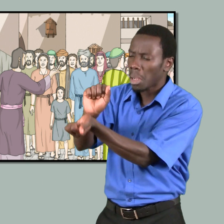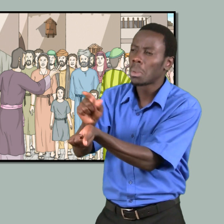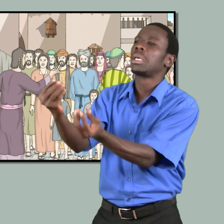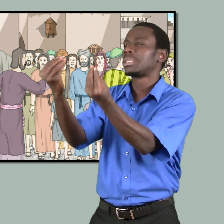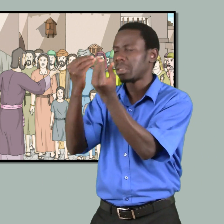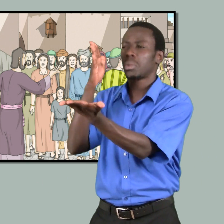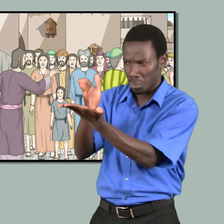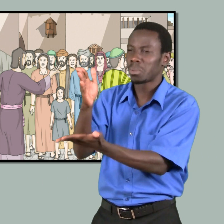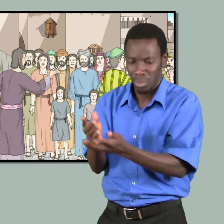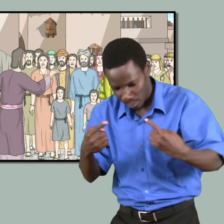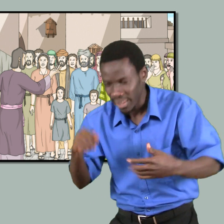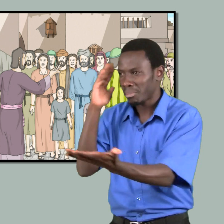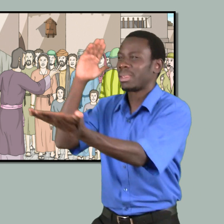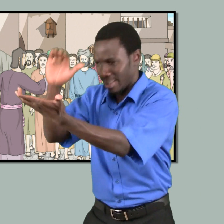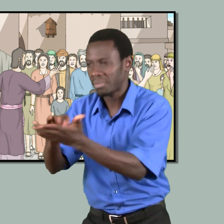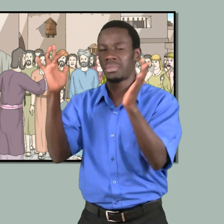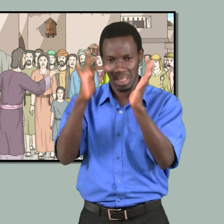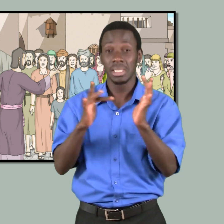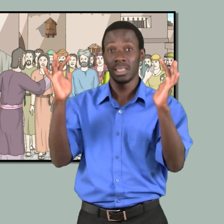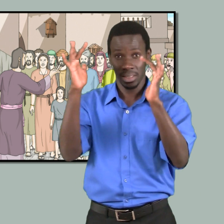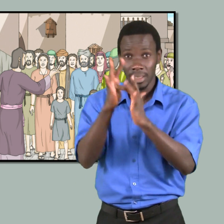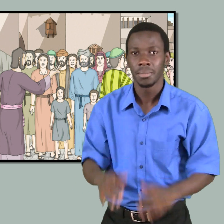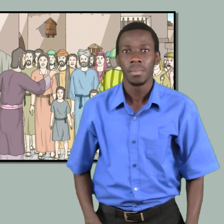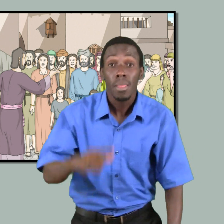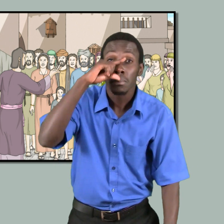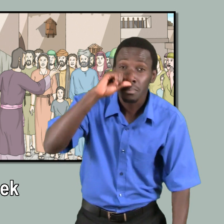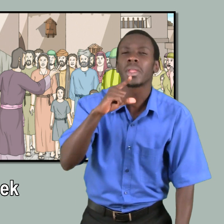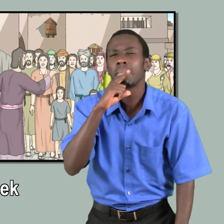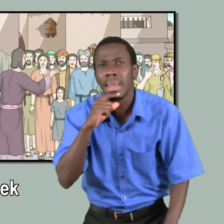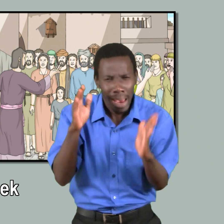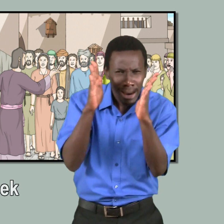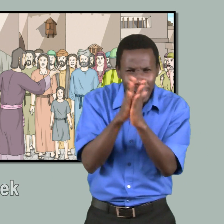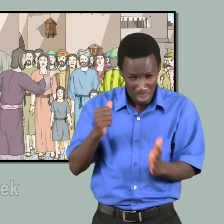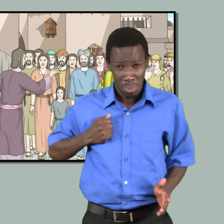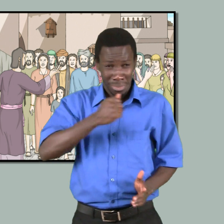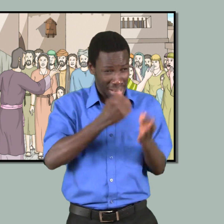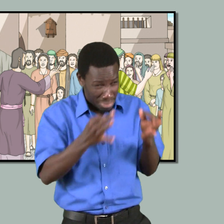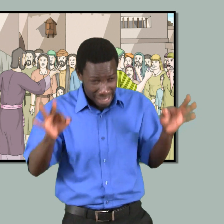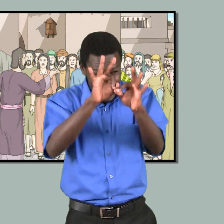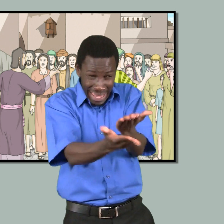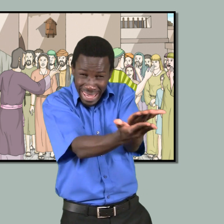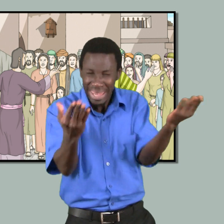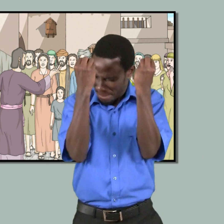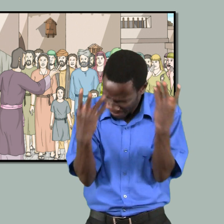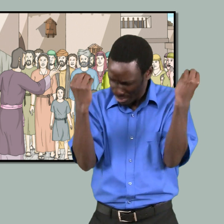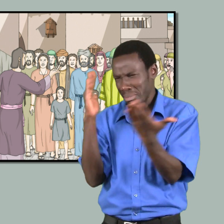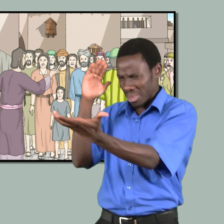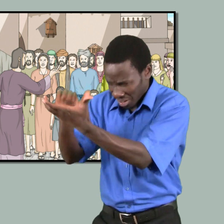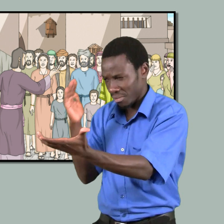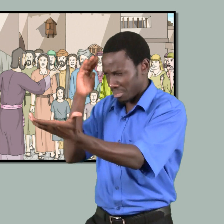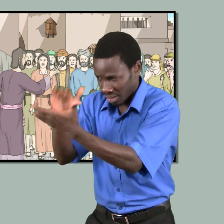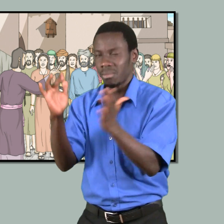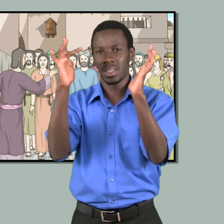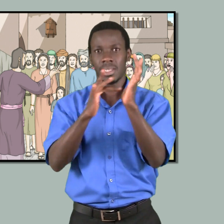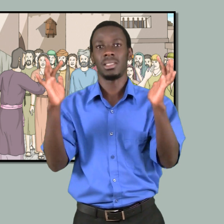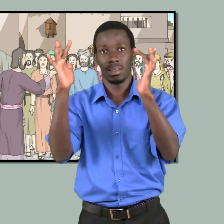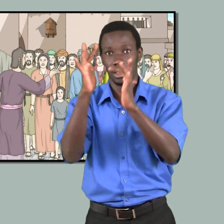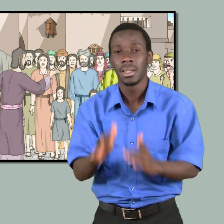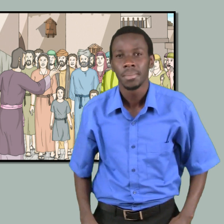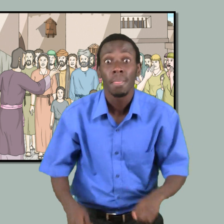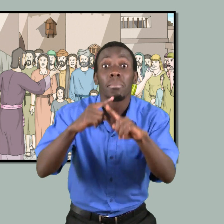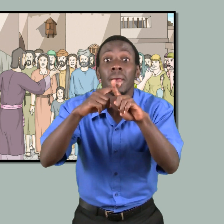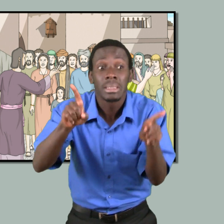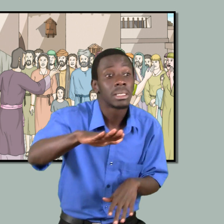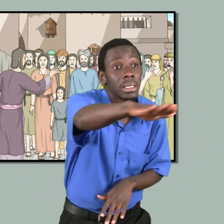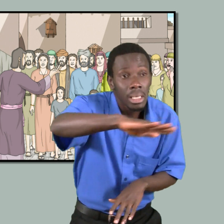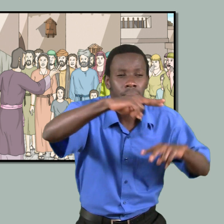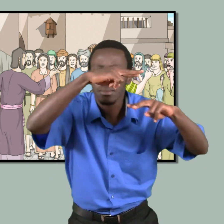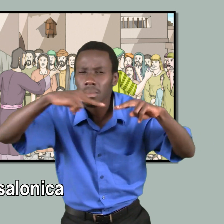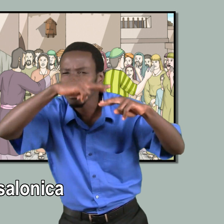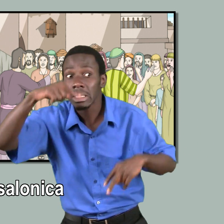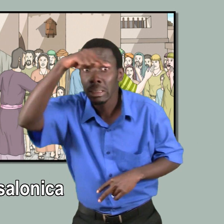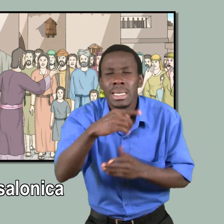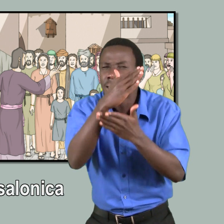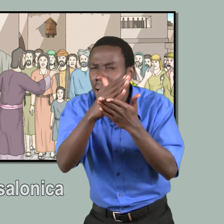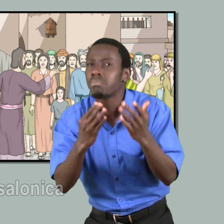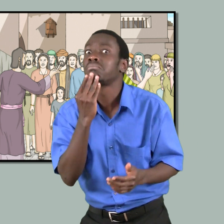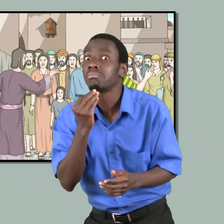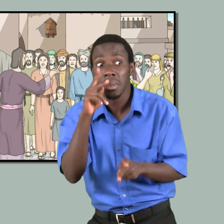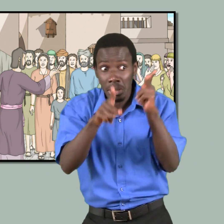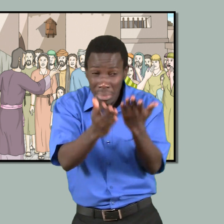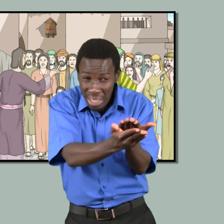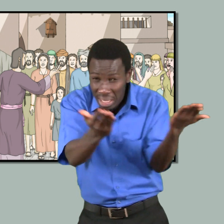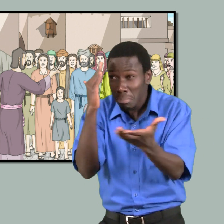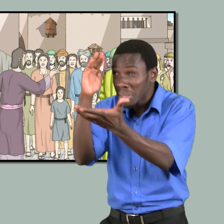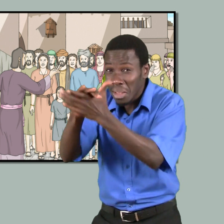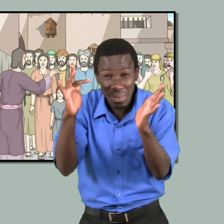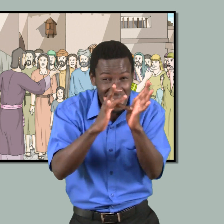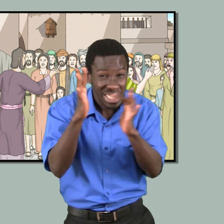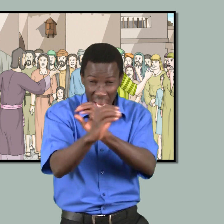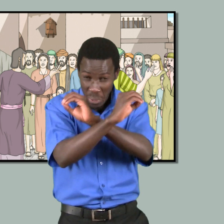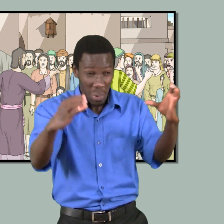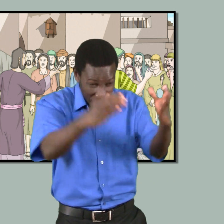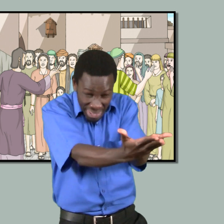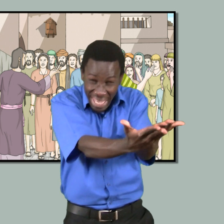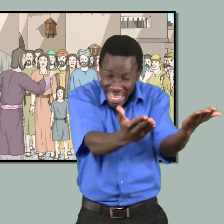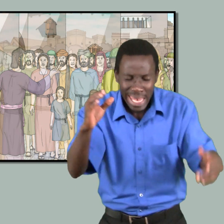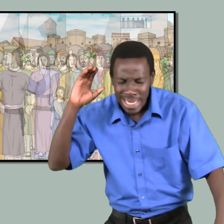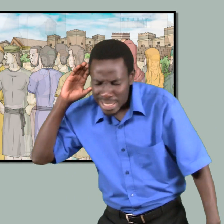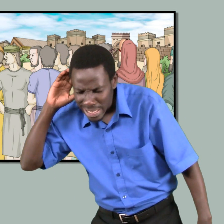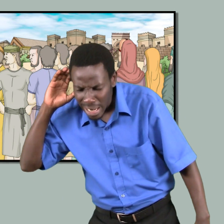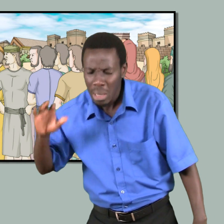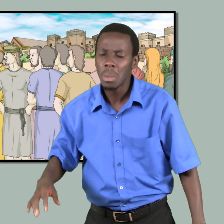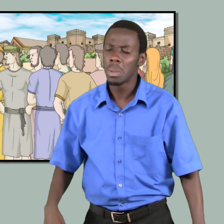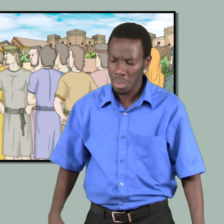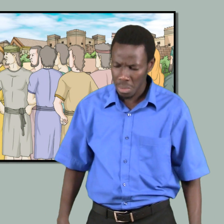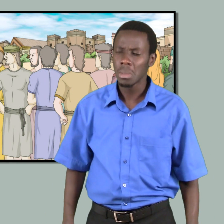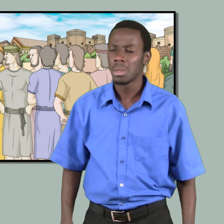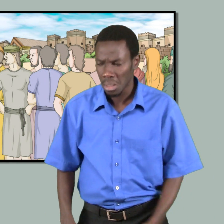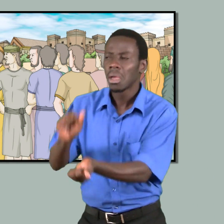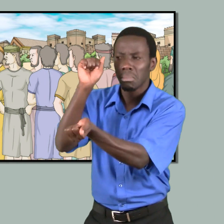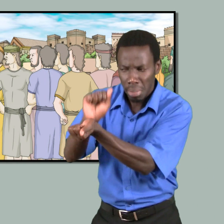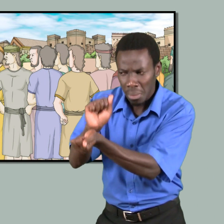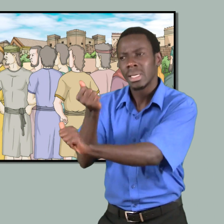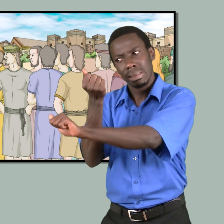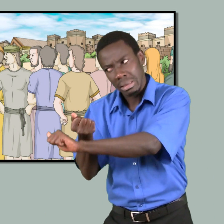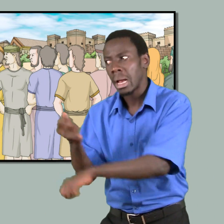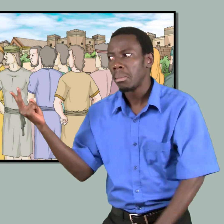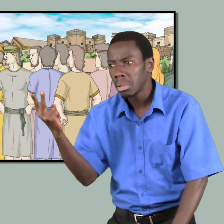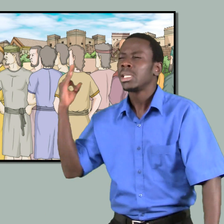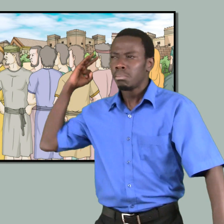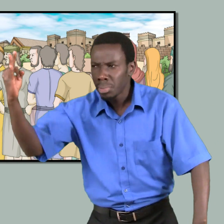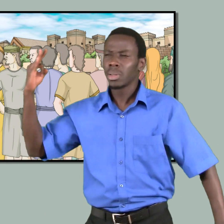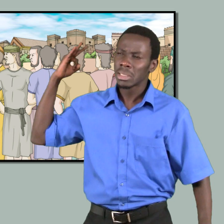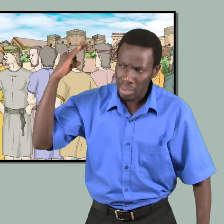As a result, many of them believed, along with quite a few prominent Greek women and men.